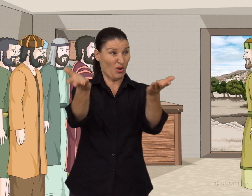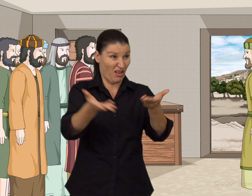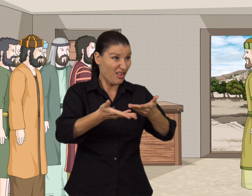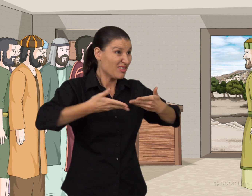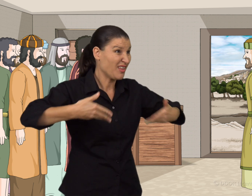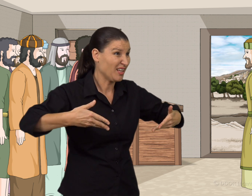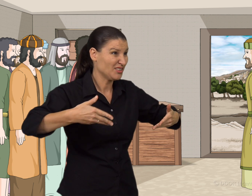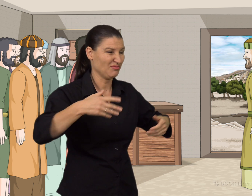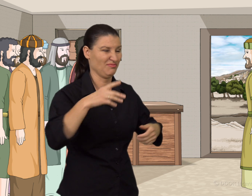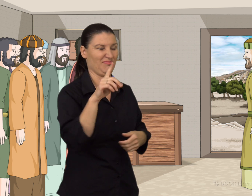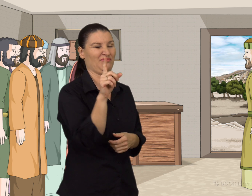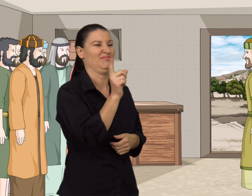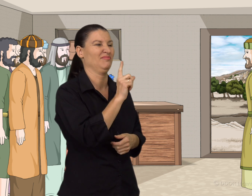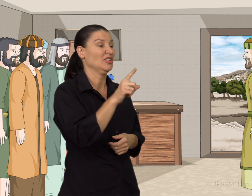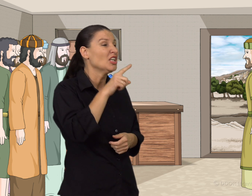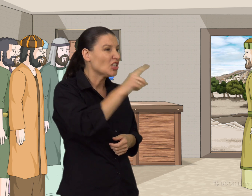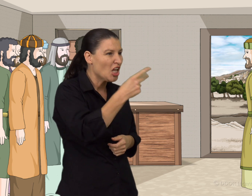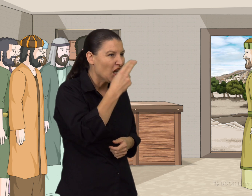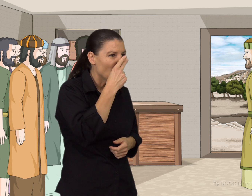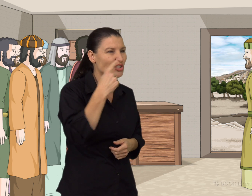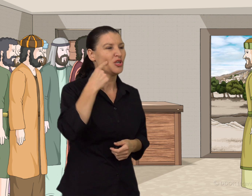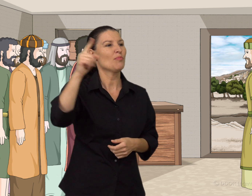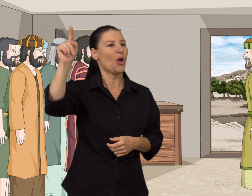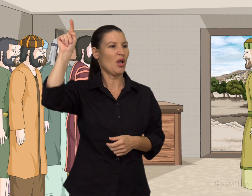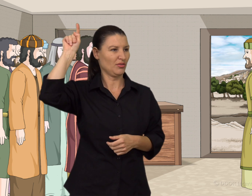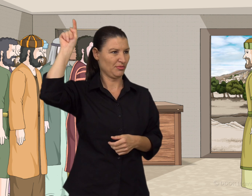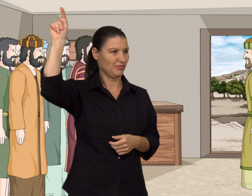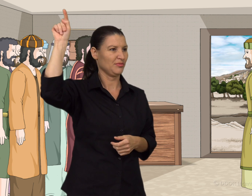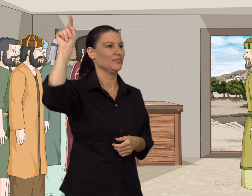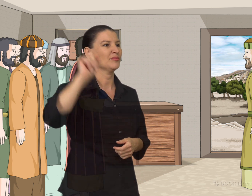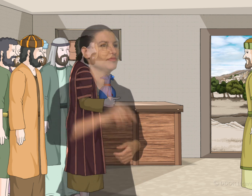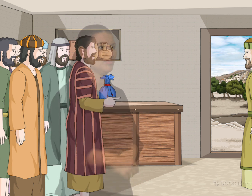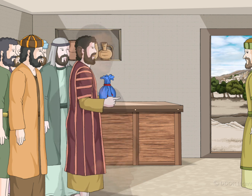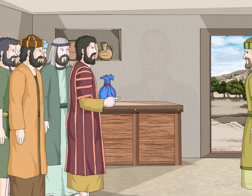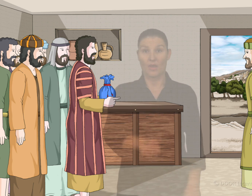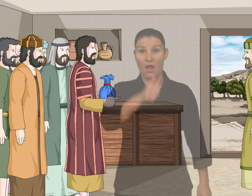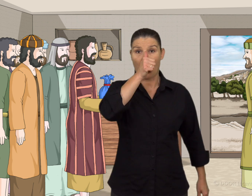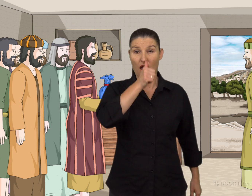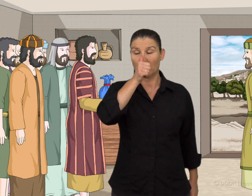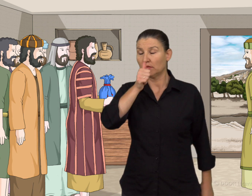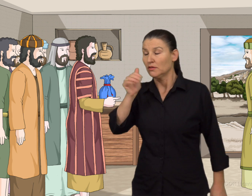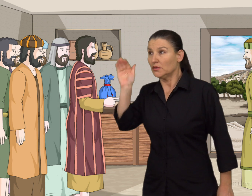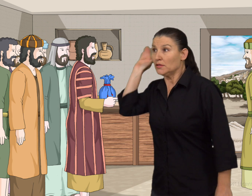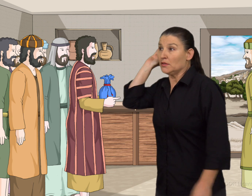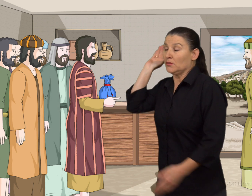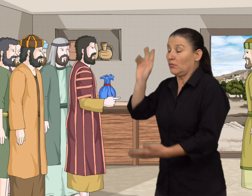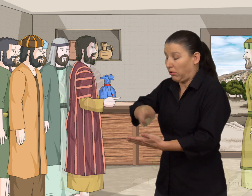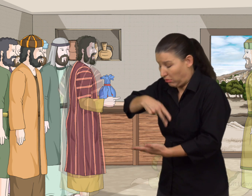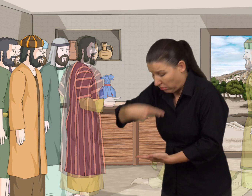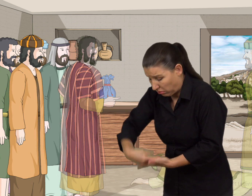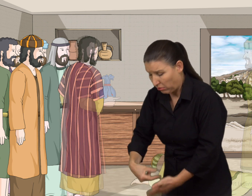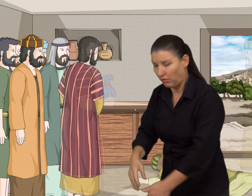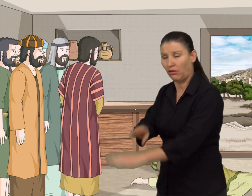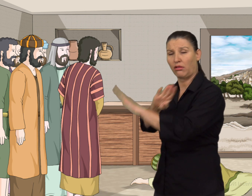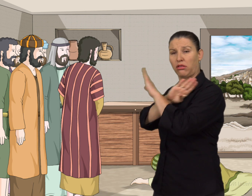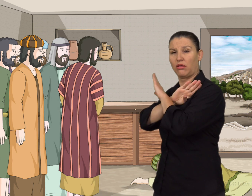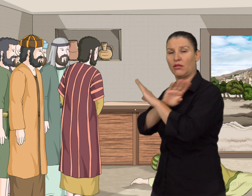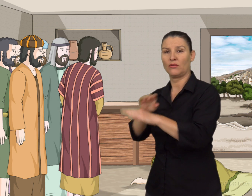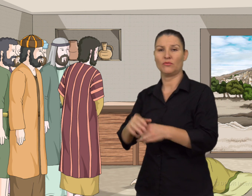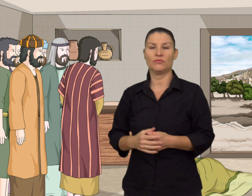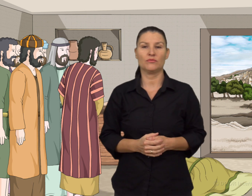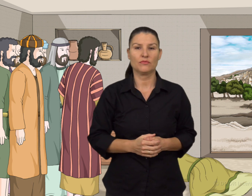You have not lied to men, but to God!”